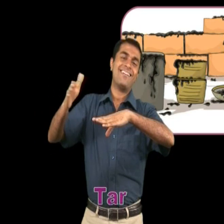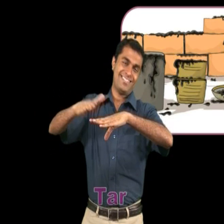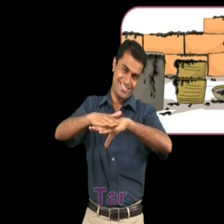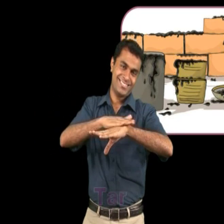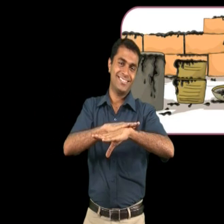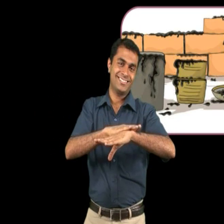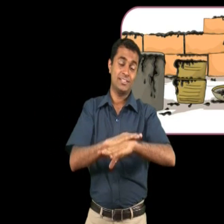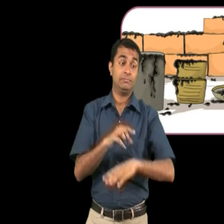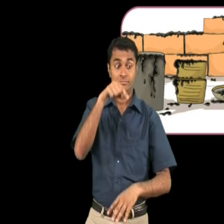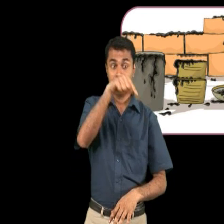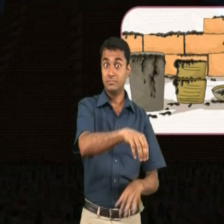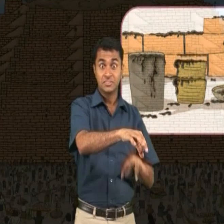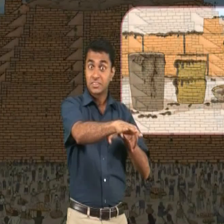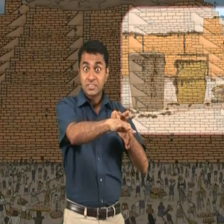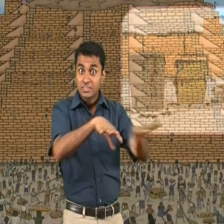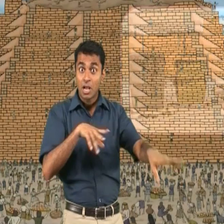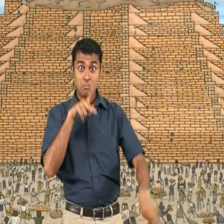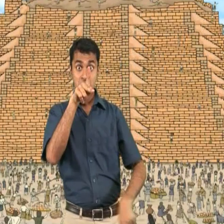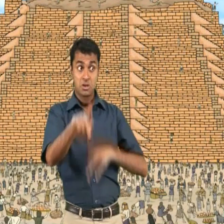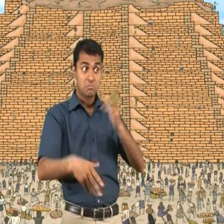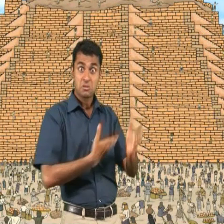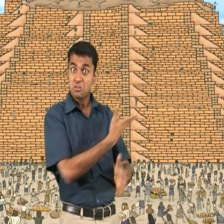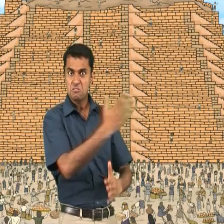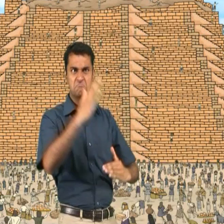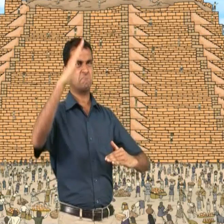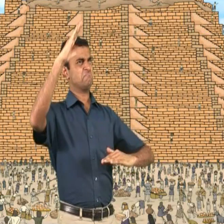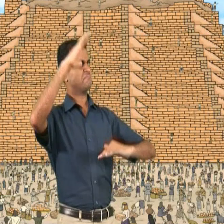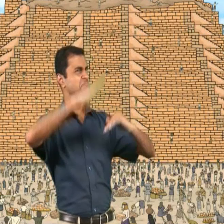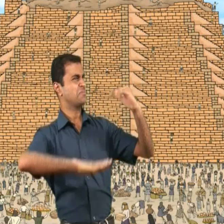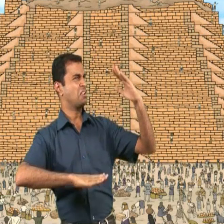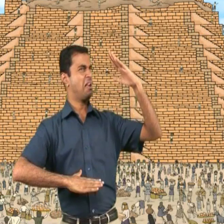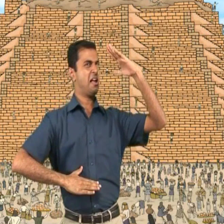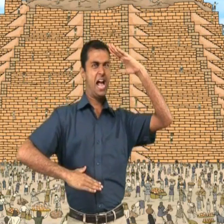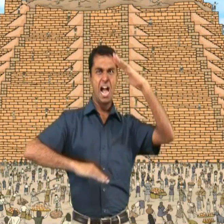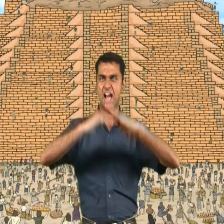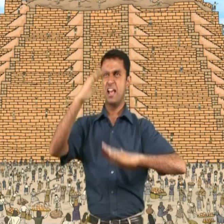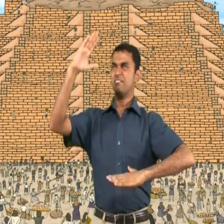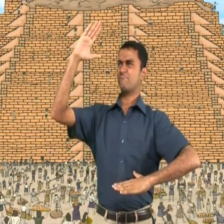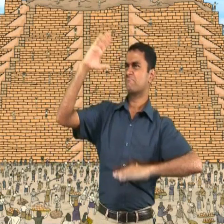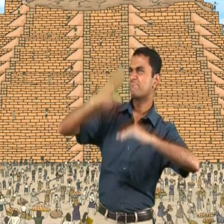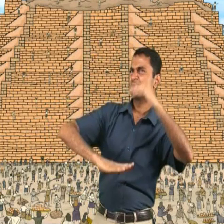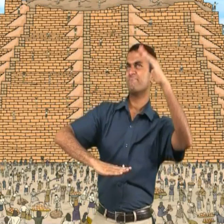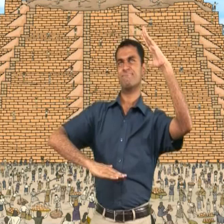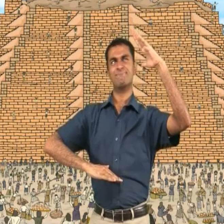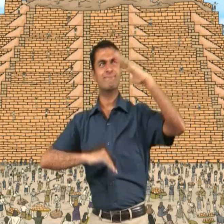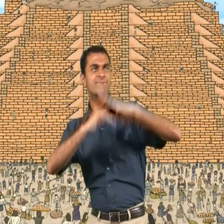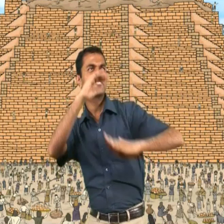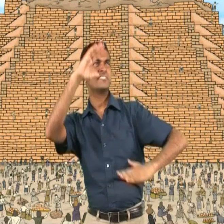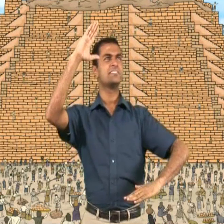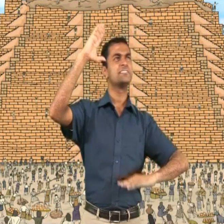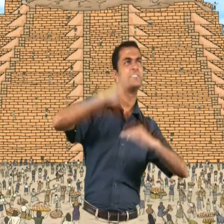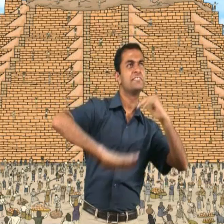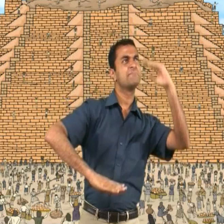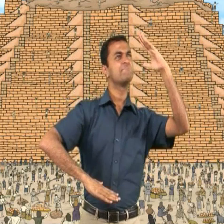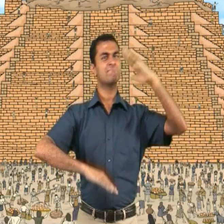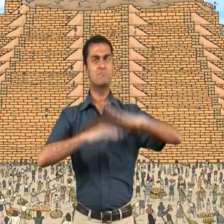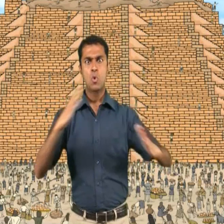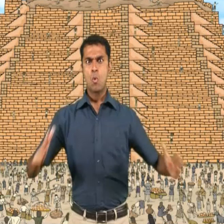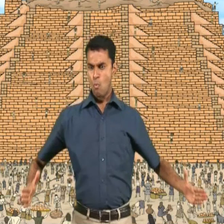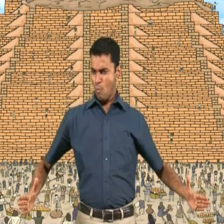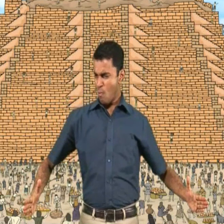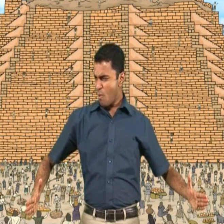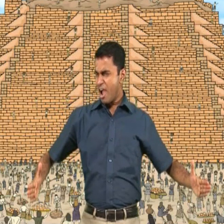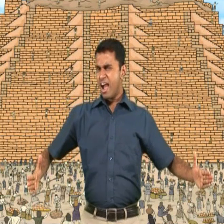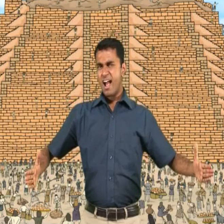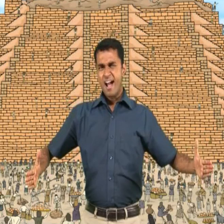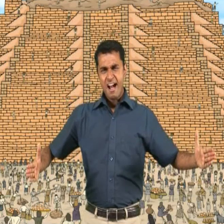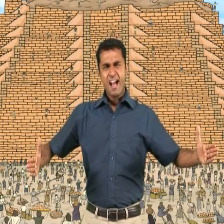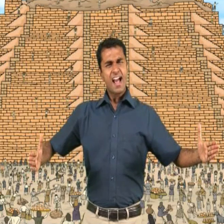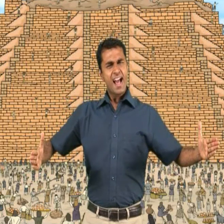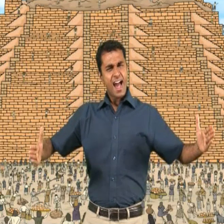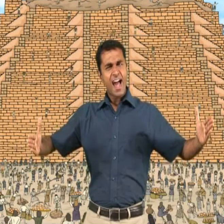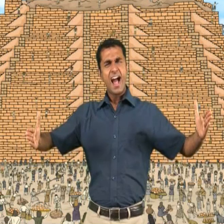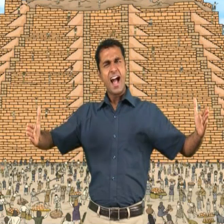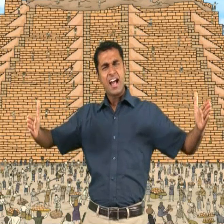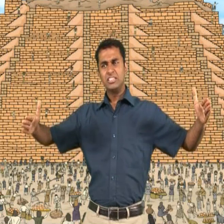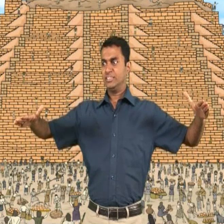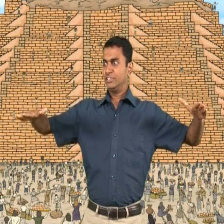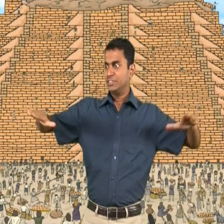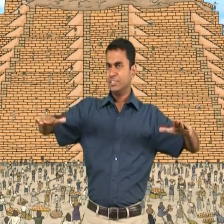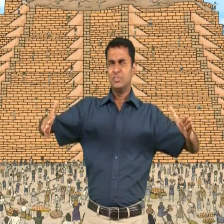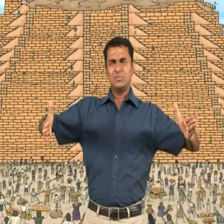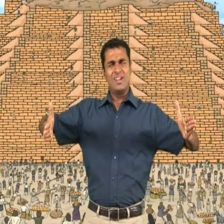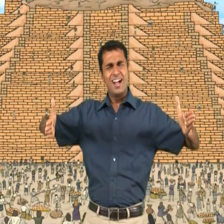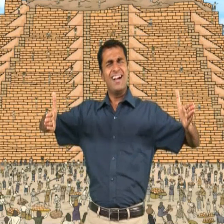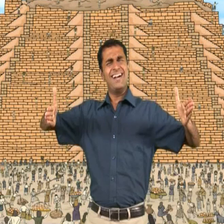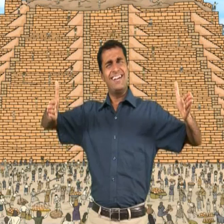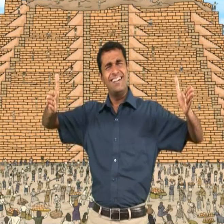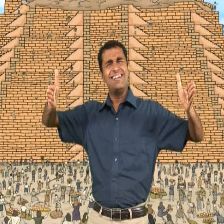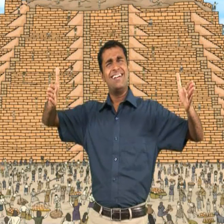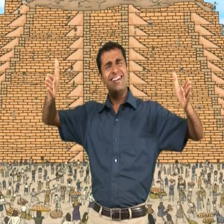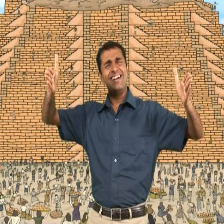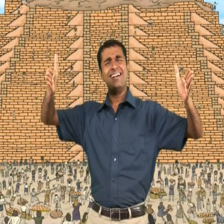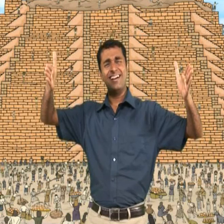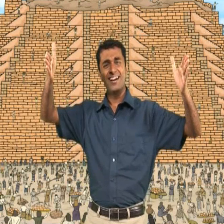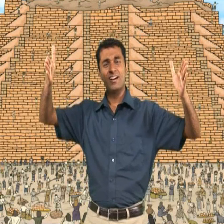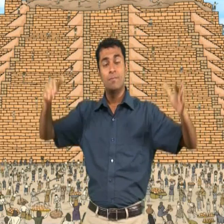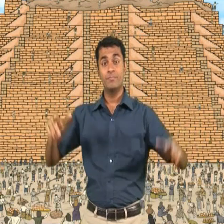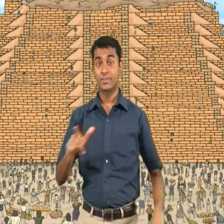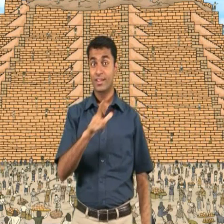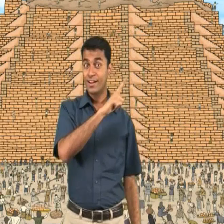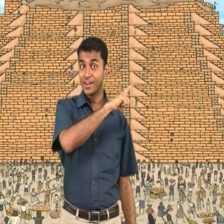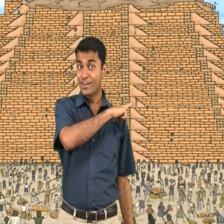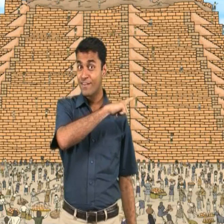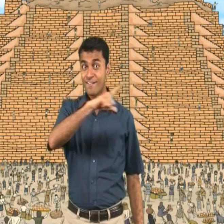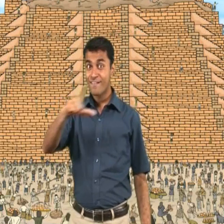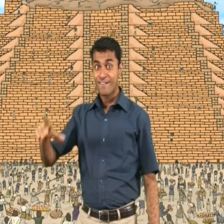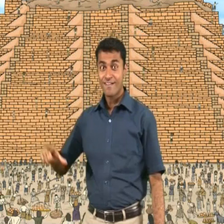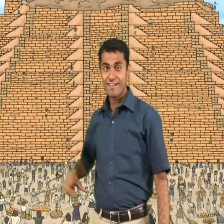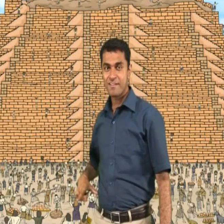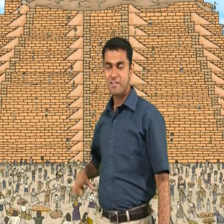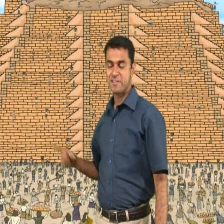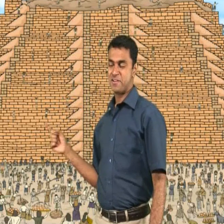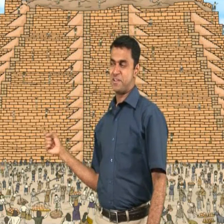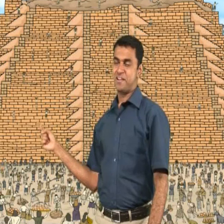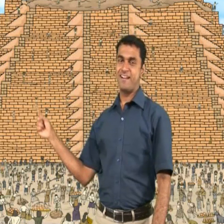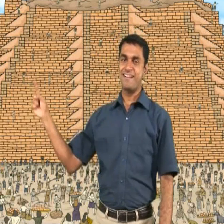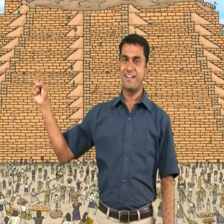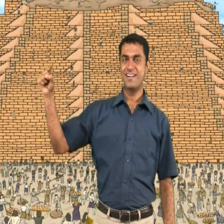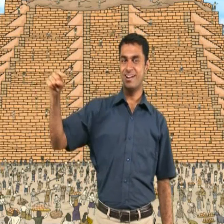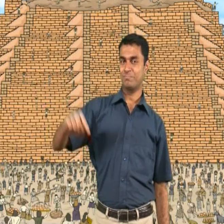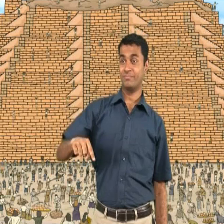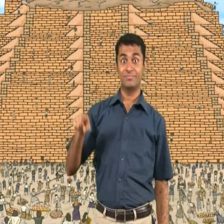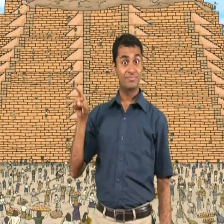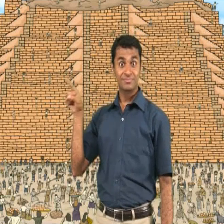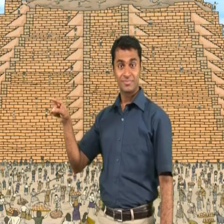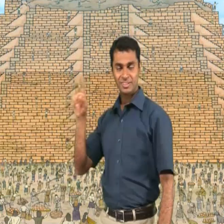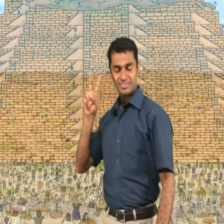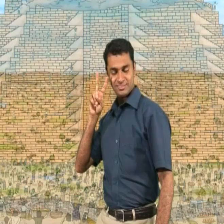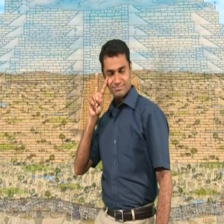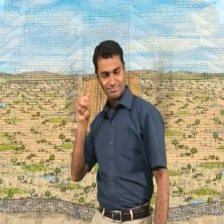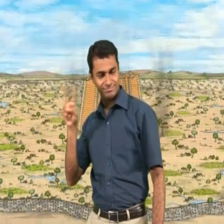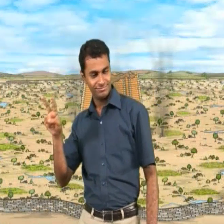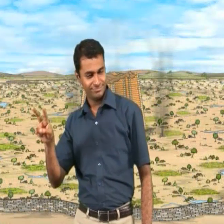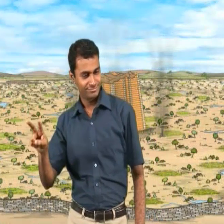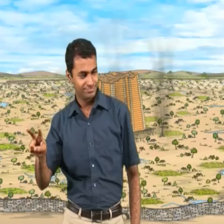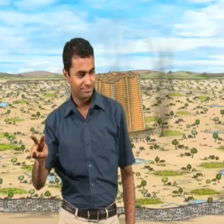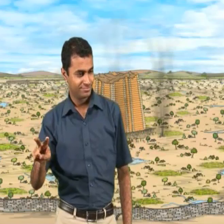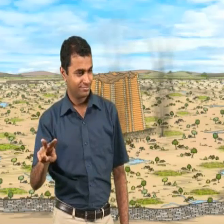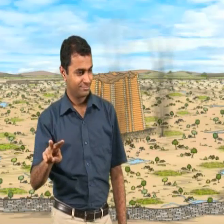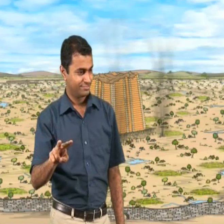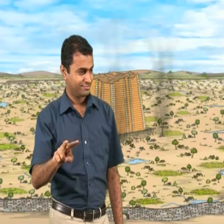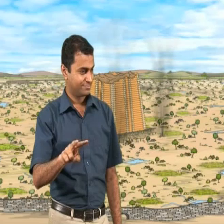“Come,” they said, “let us build for ourselves a city with a tower that reaches to the heavens, that we may make a name for ourselves and not be scattered over the face of all the earth.”